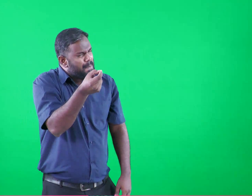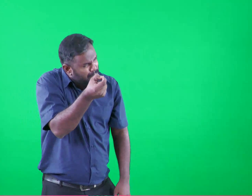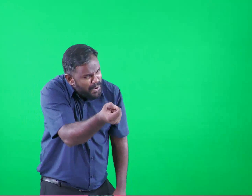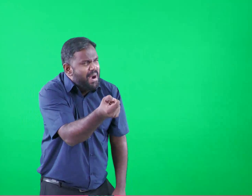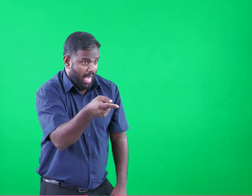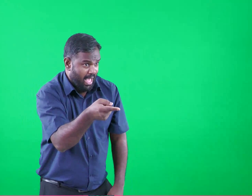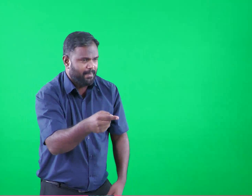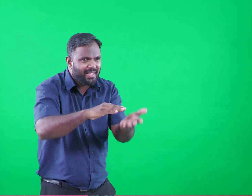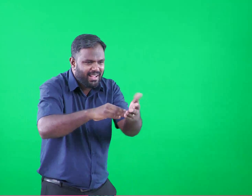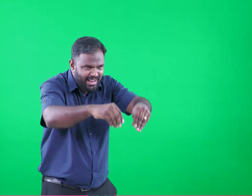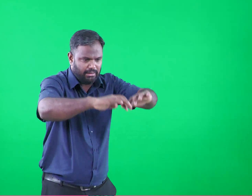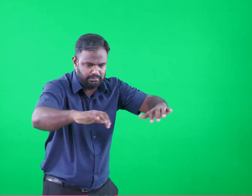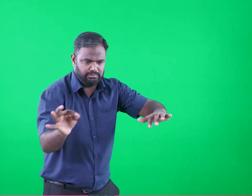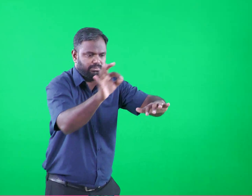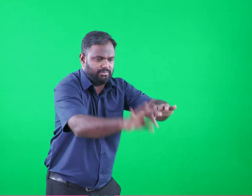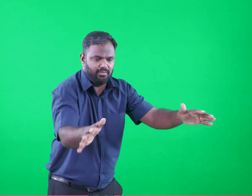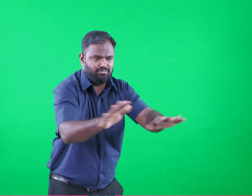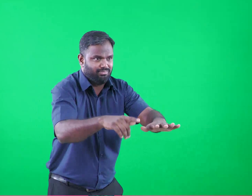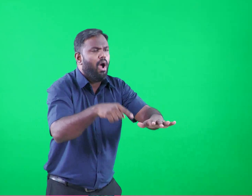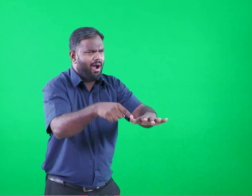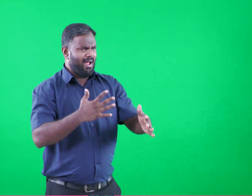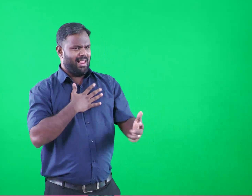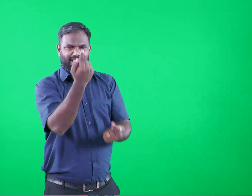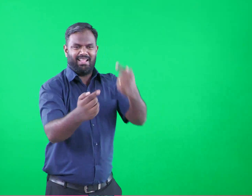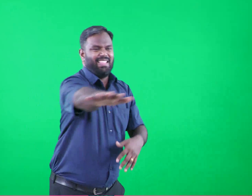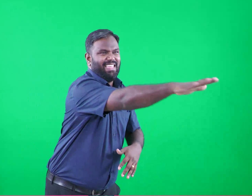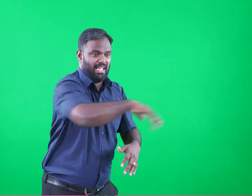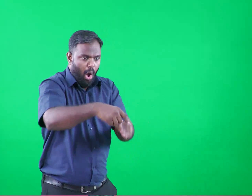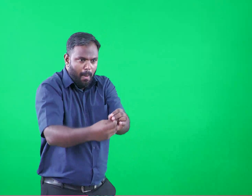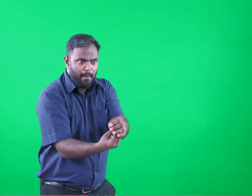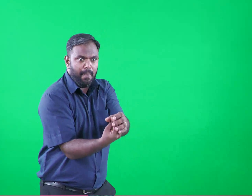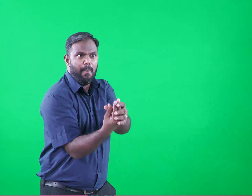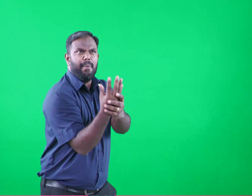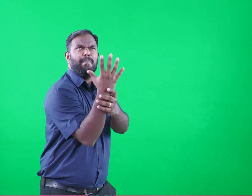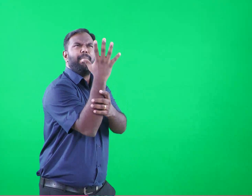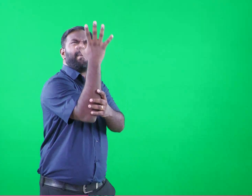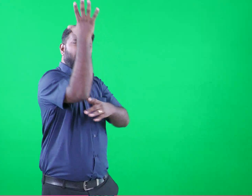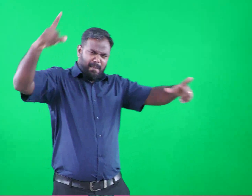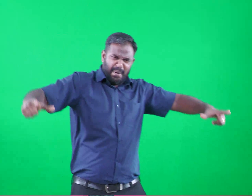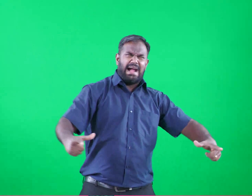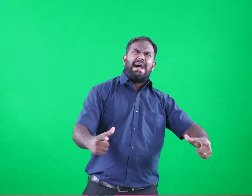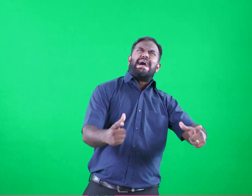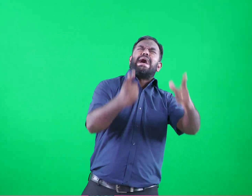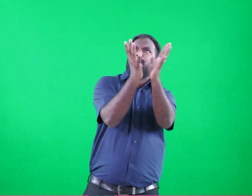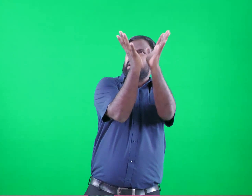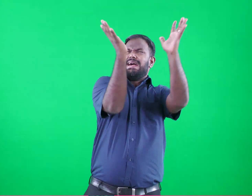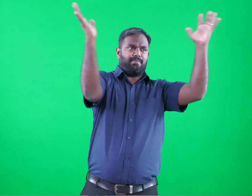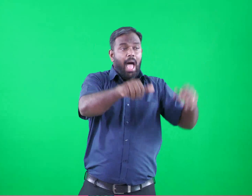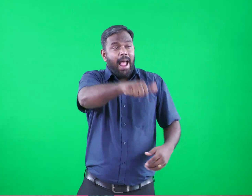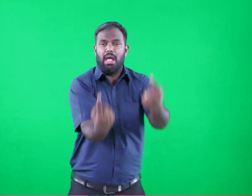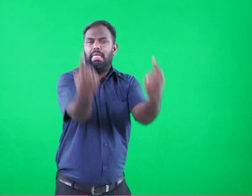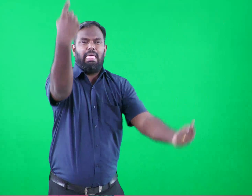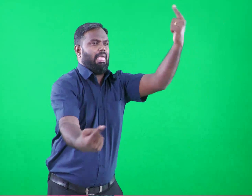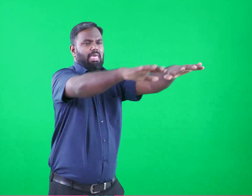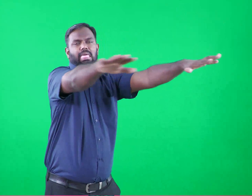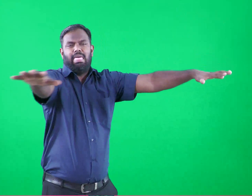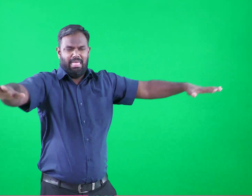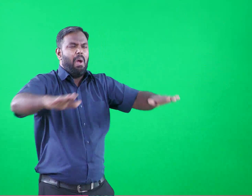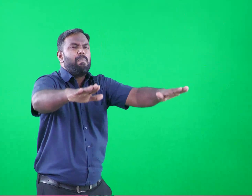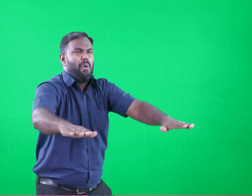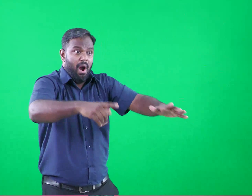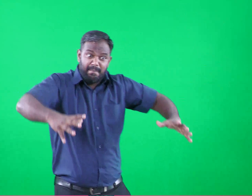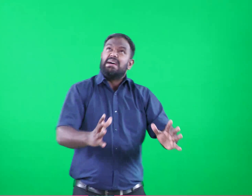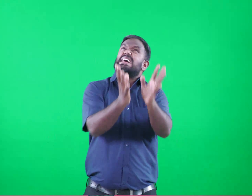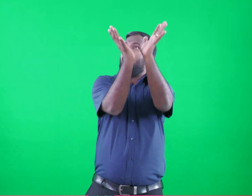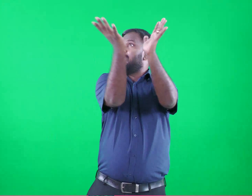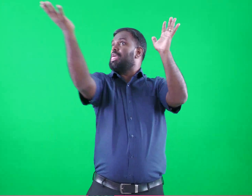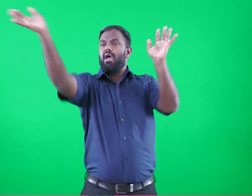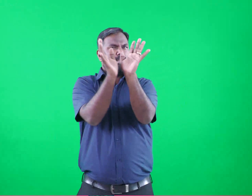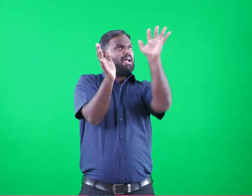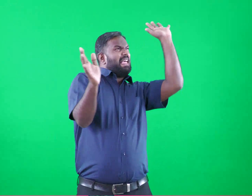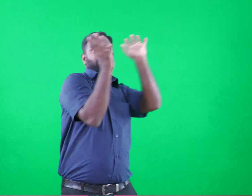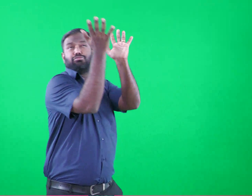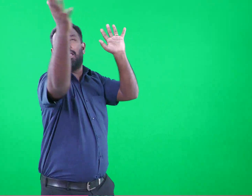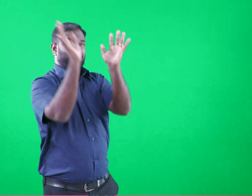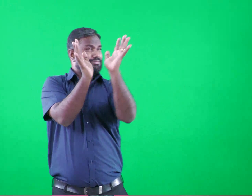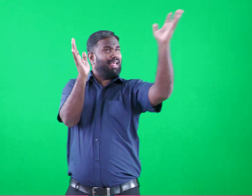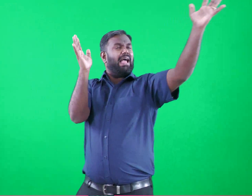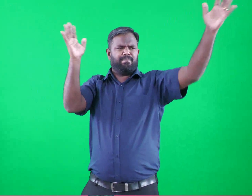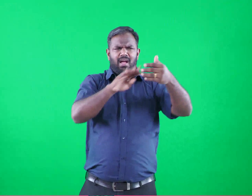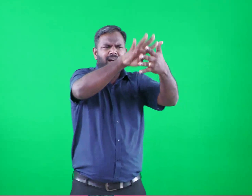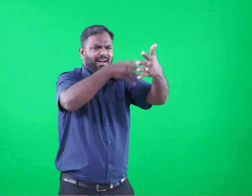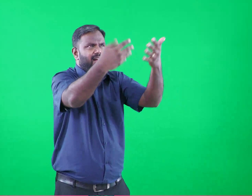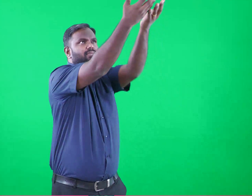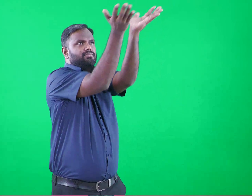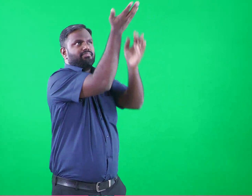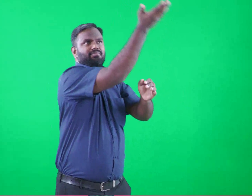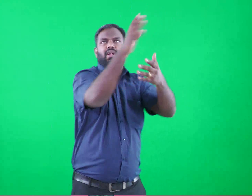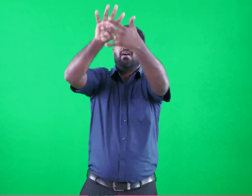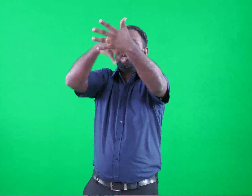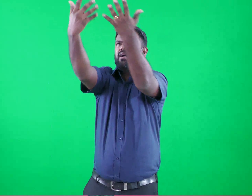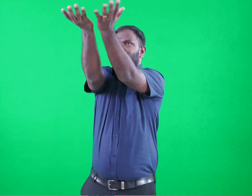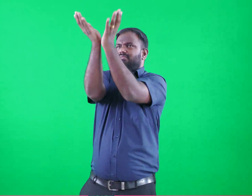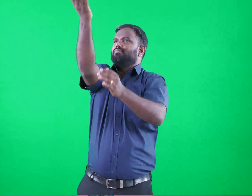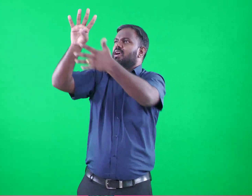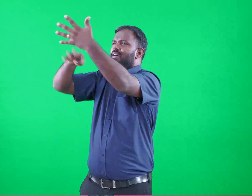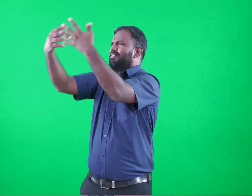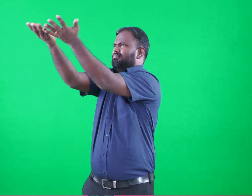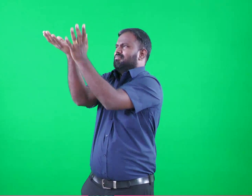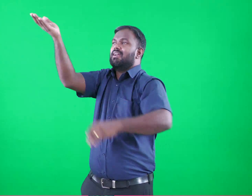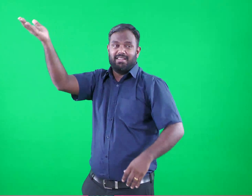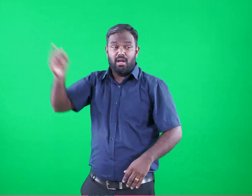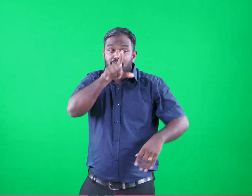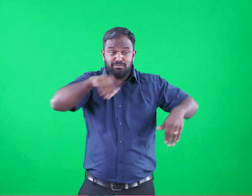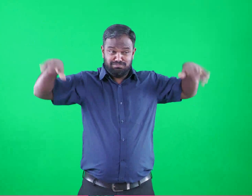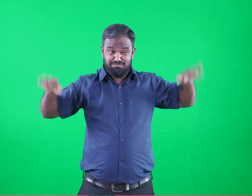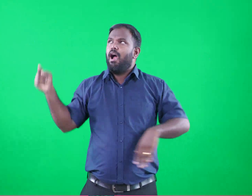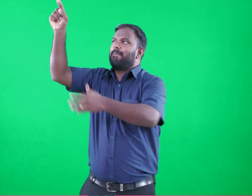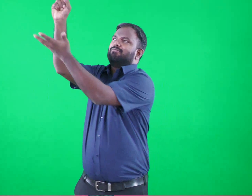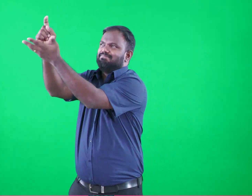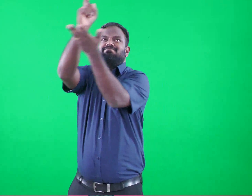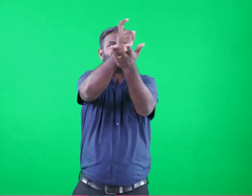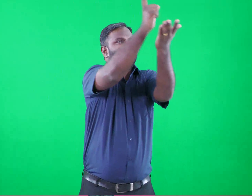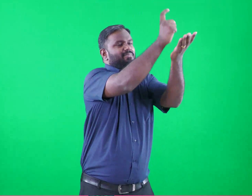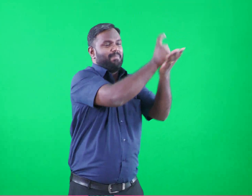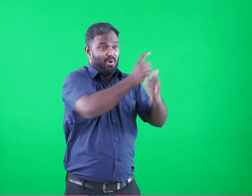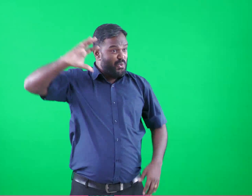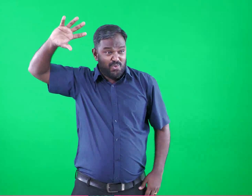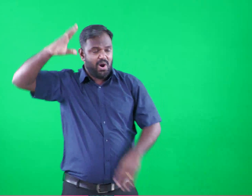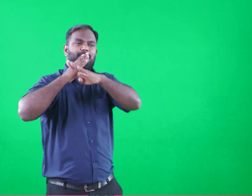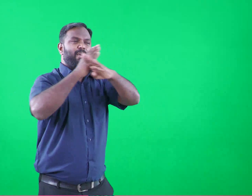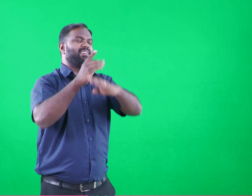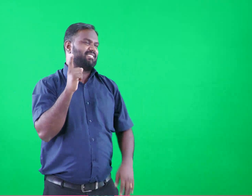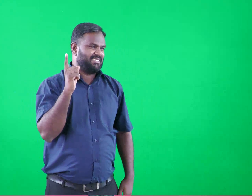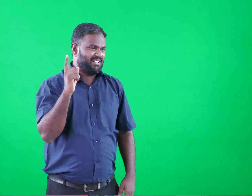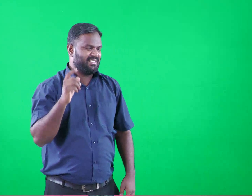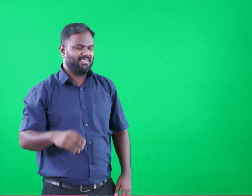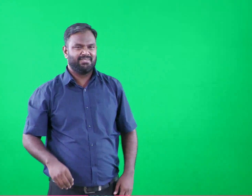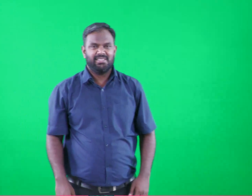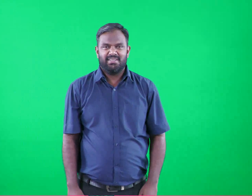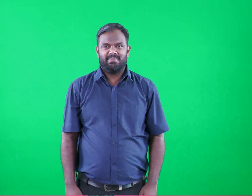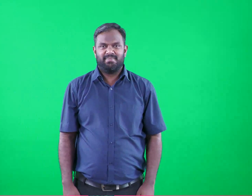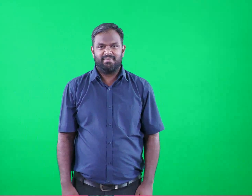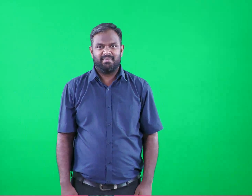But after it is planted, it grows to be the largest of all garden plants and puts forth great branches, so that the birds of the air nest in its shade."